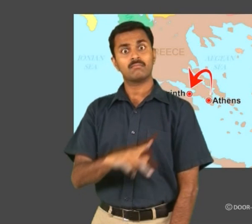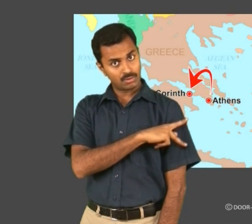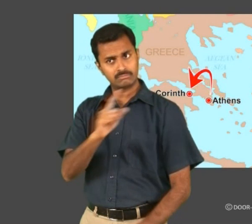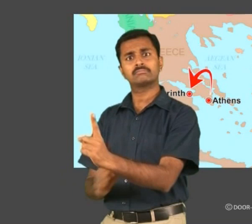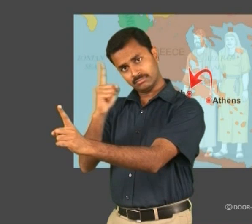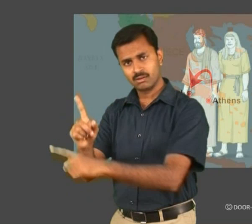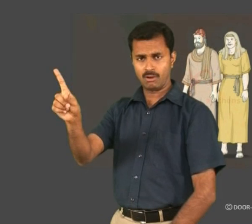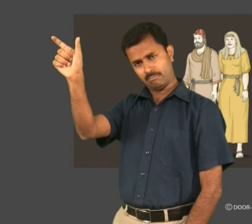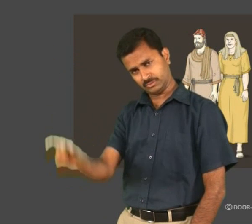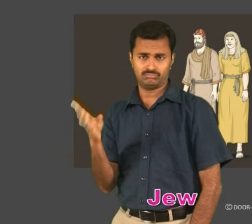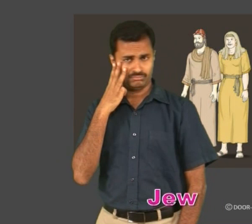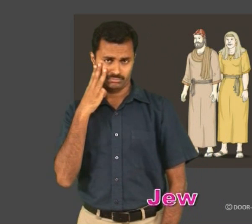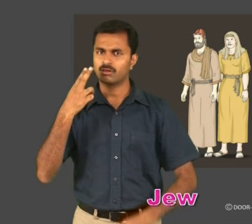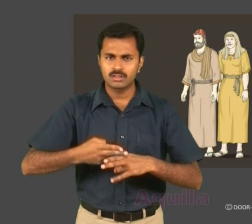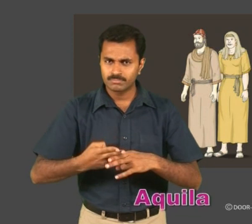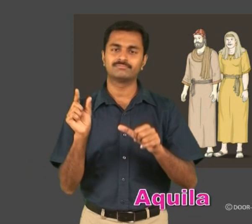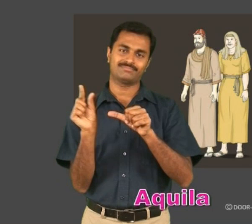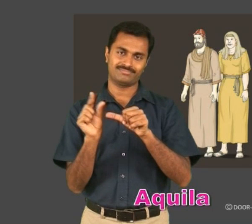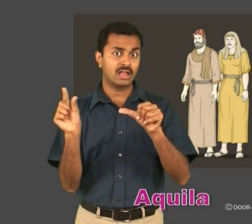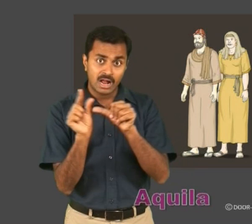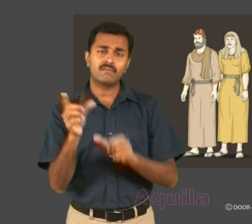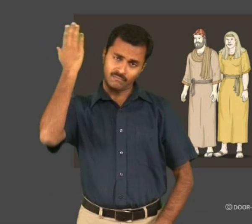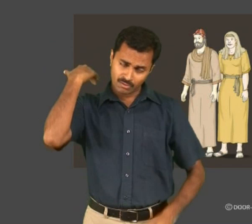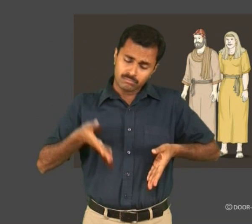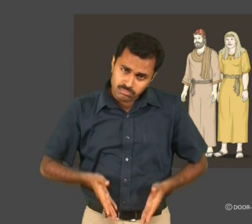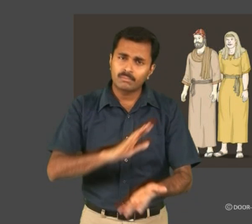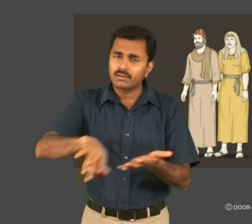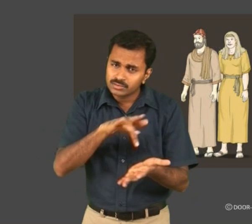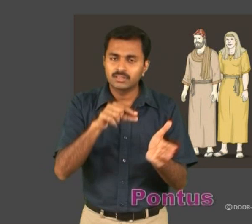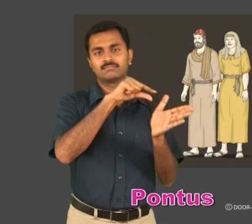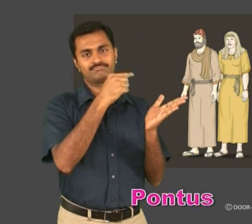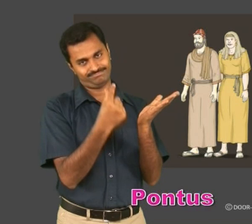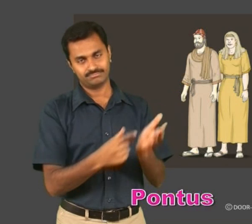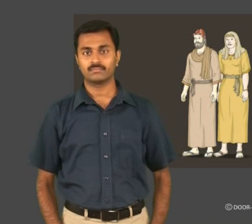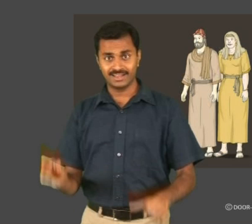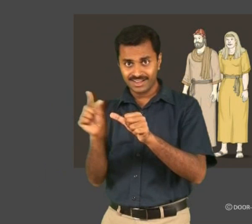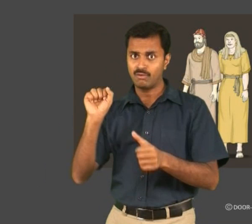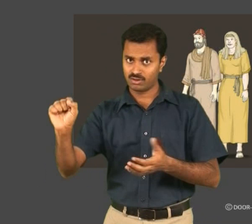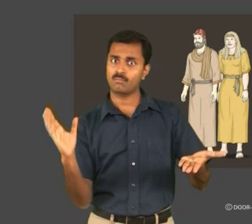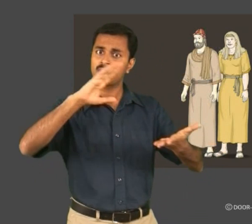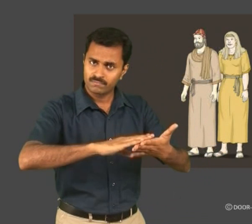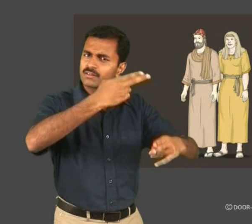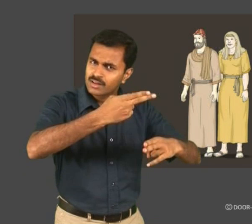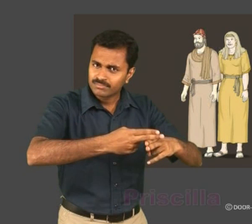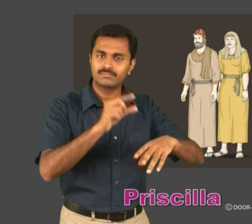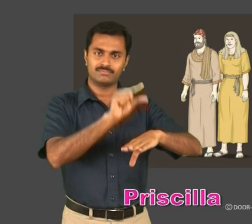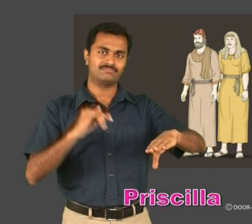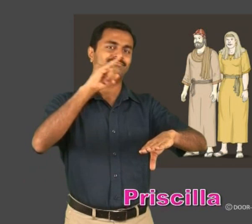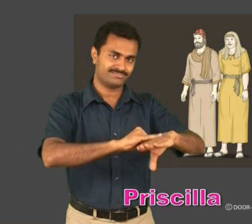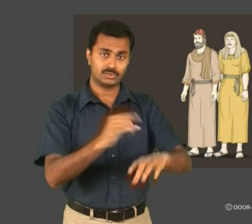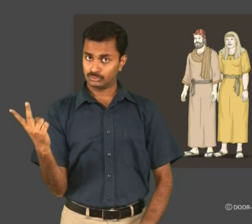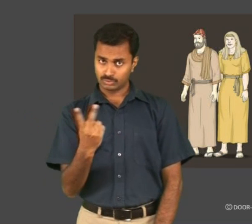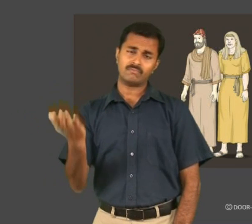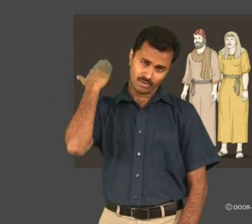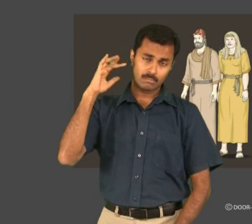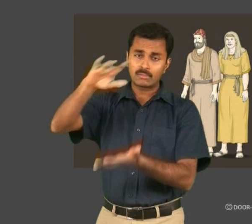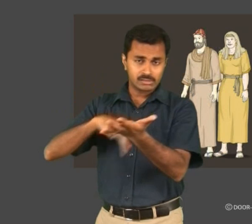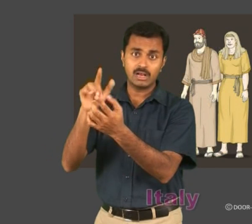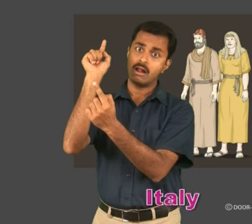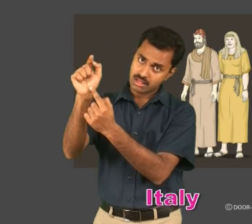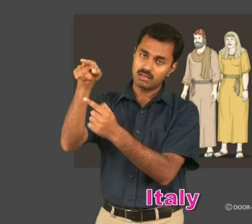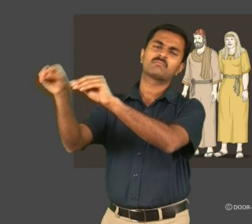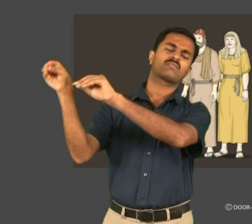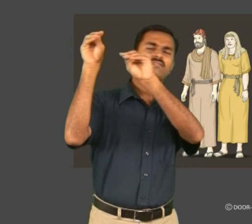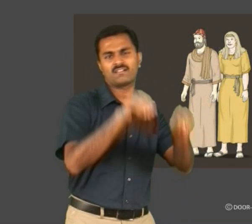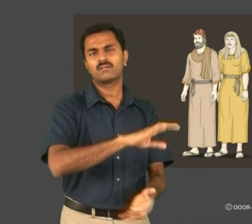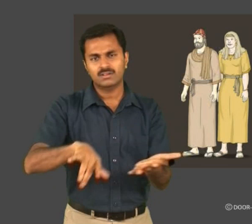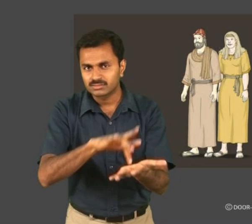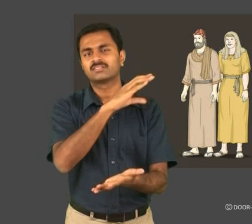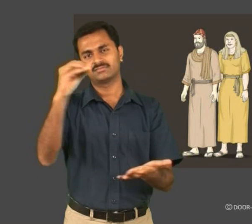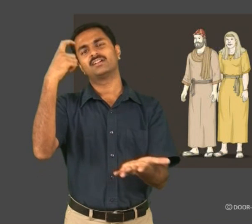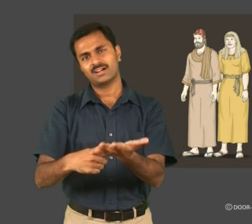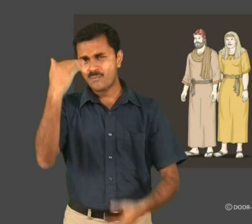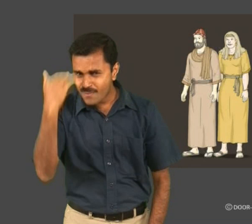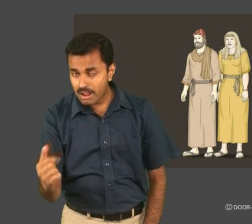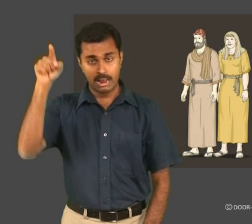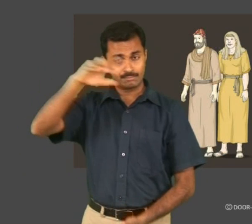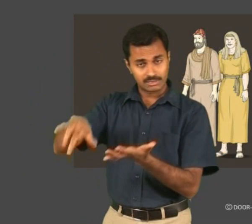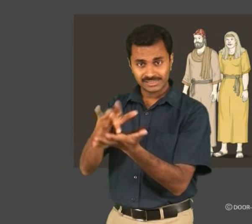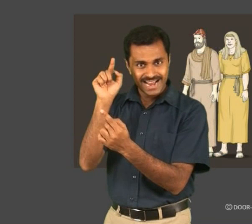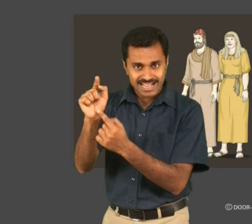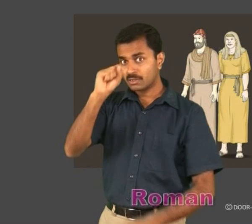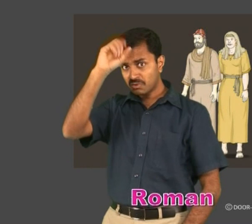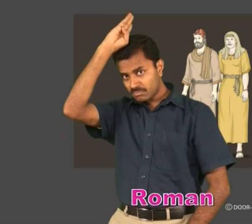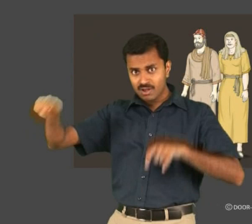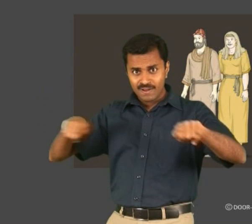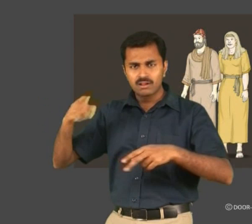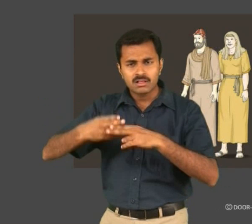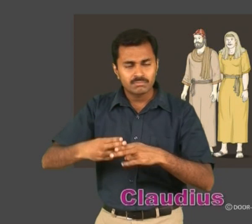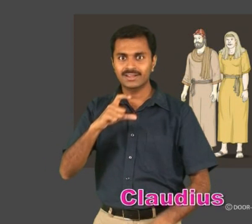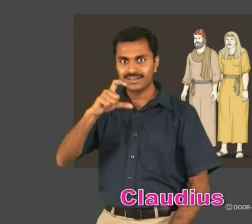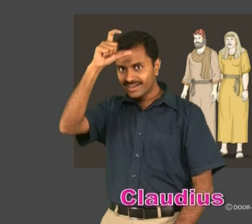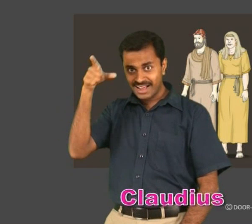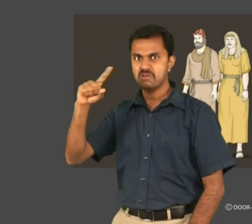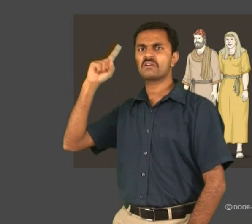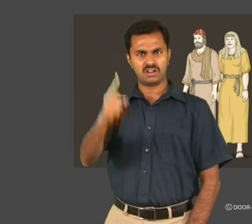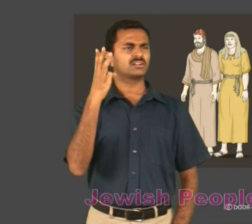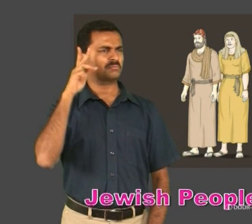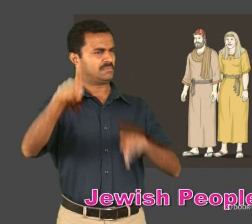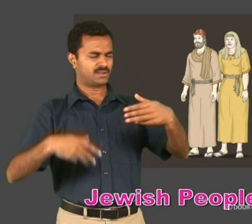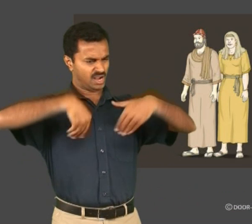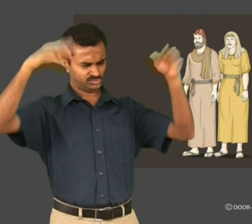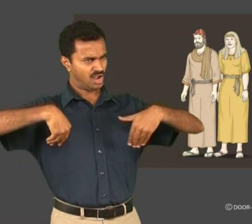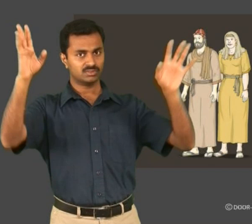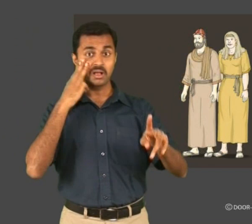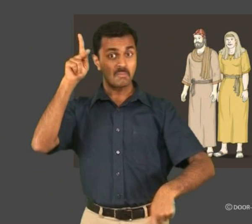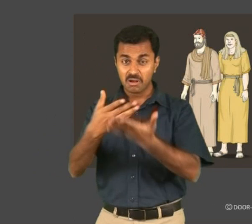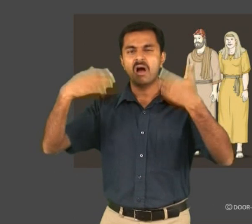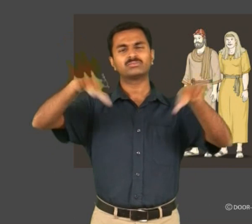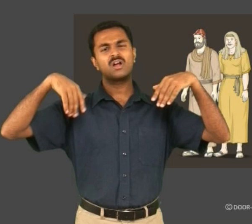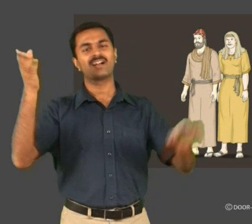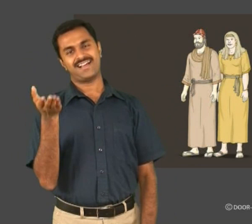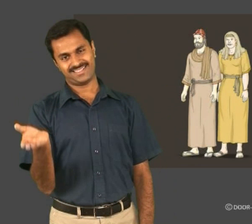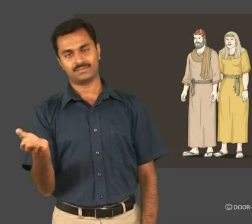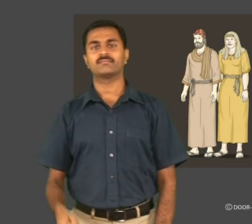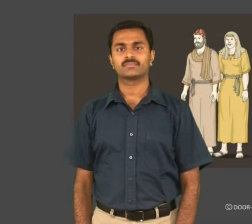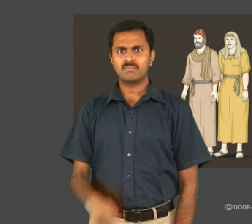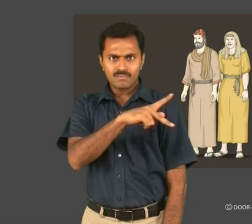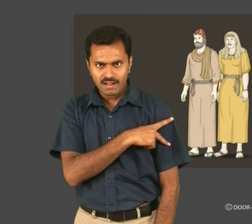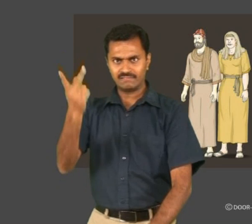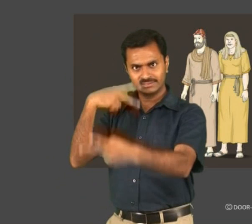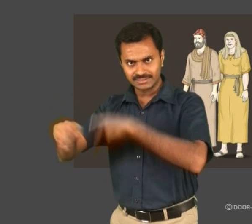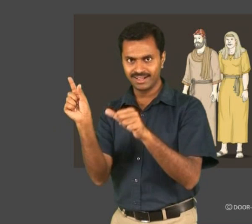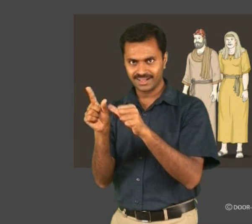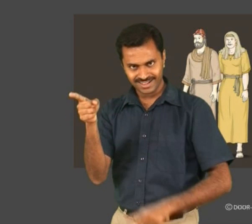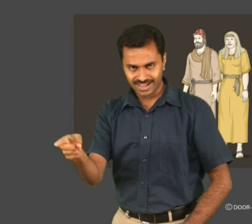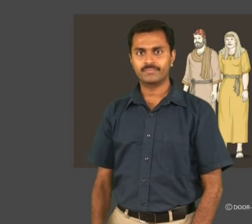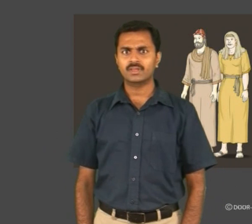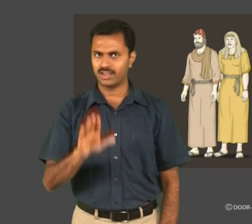There he found a Jew named Aquila, a native of Pontus, who had recently come from Italy with his wife Priscilla because Claudius had ordered all the Jews to leave Rome.